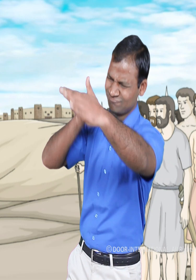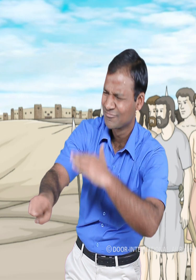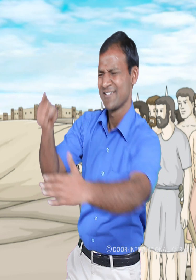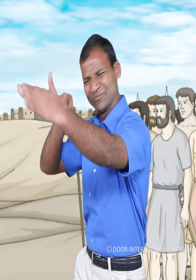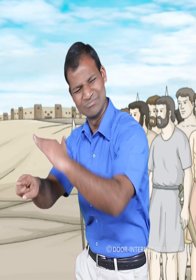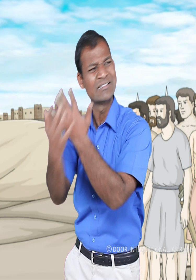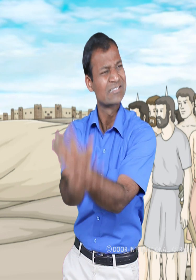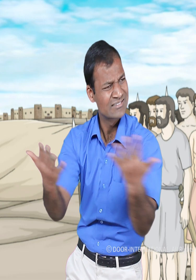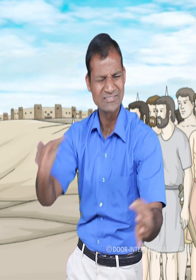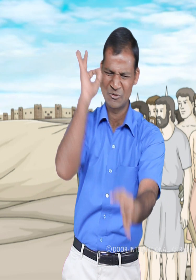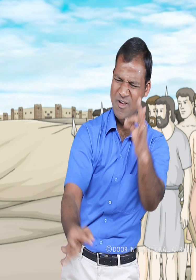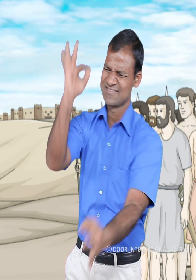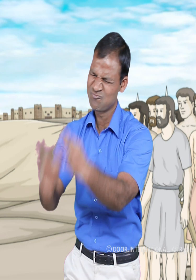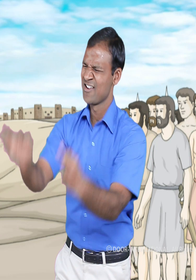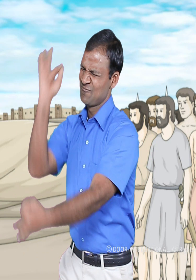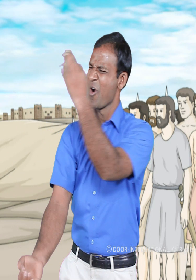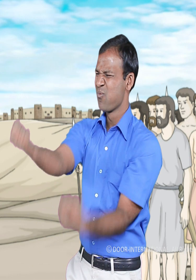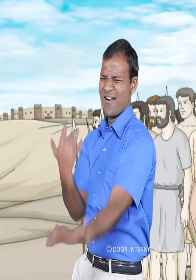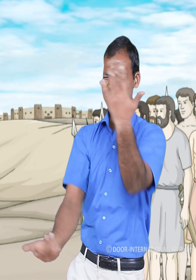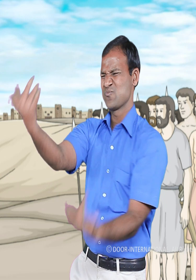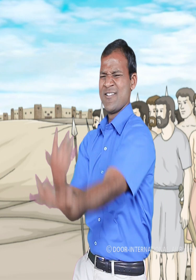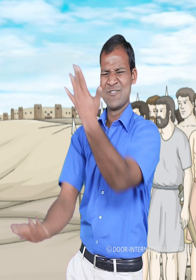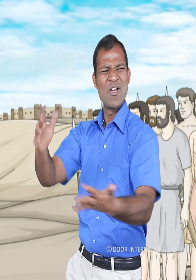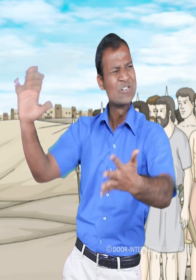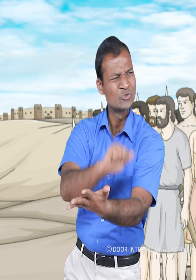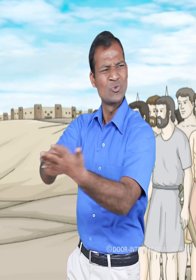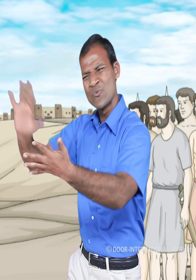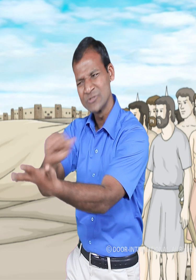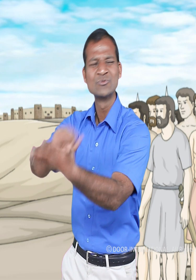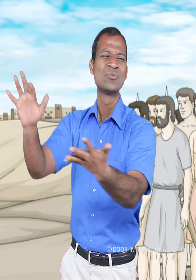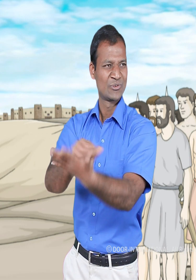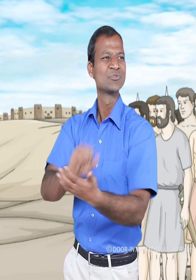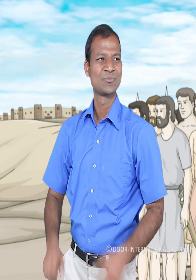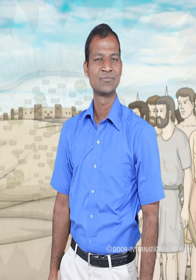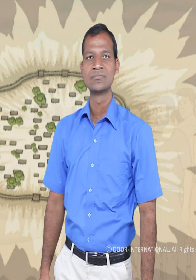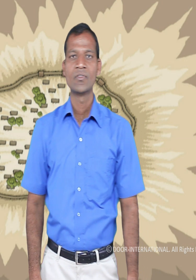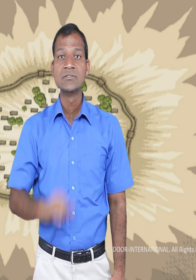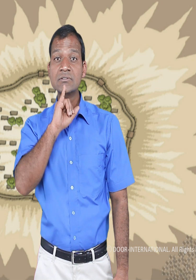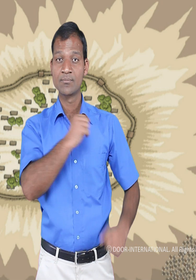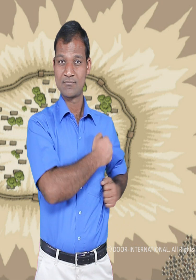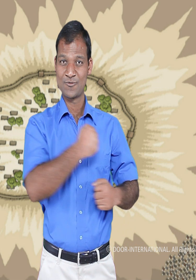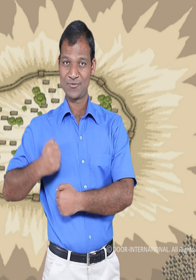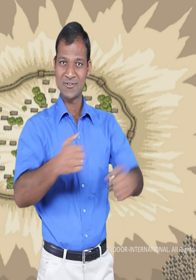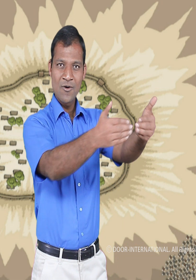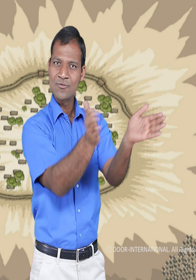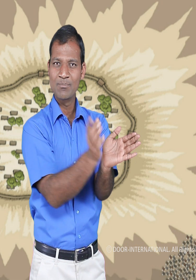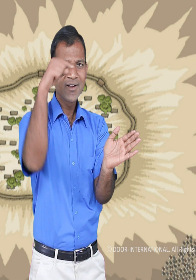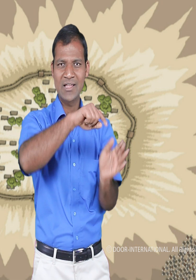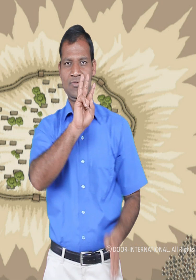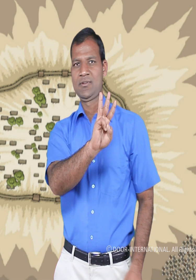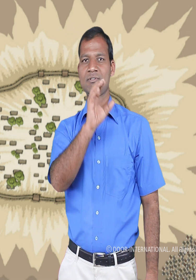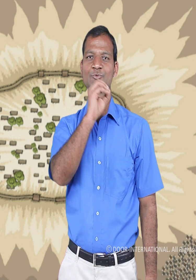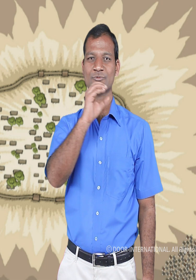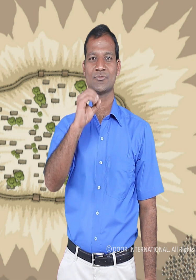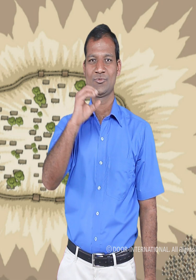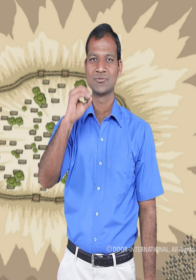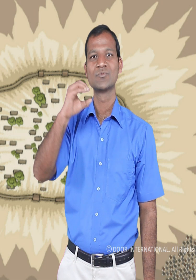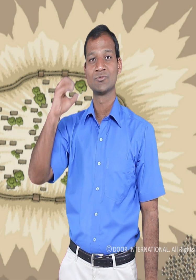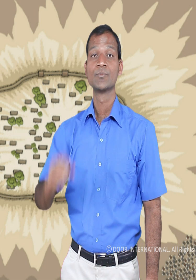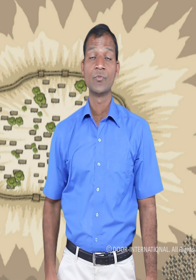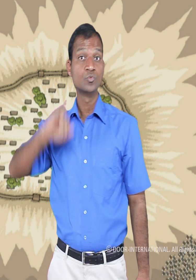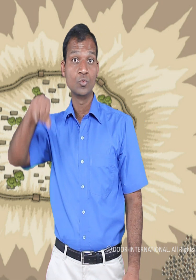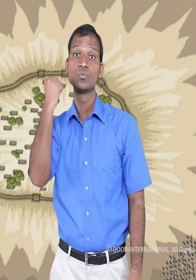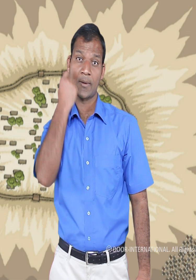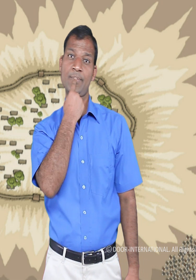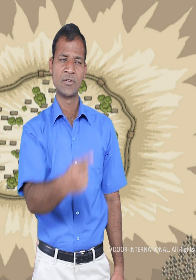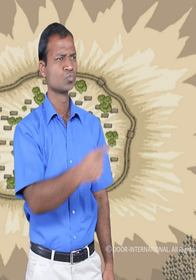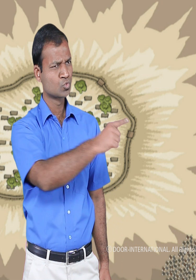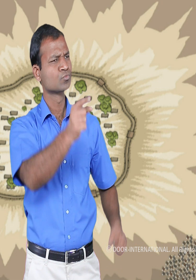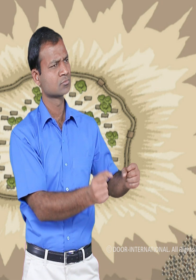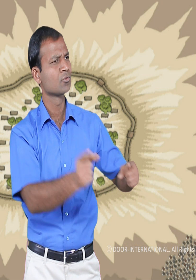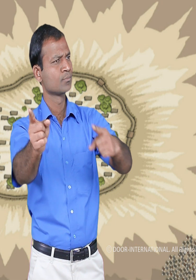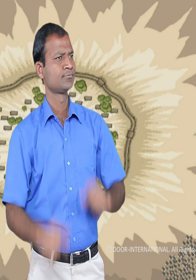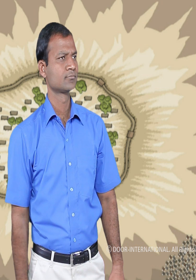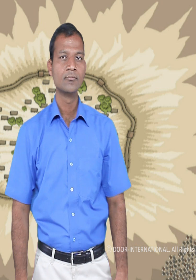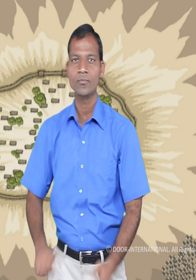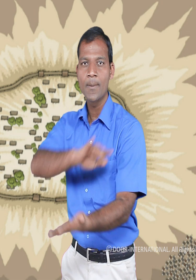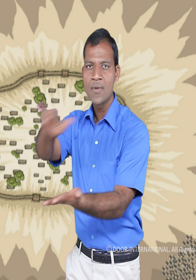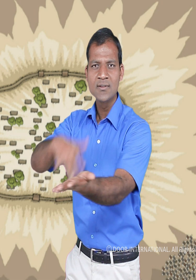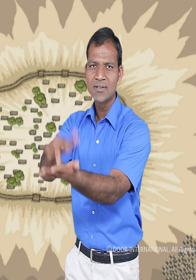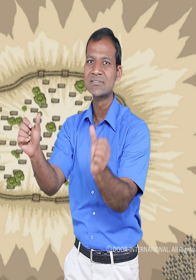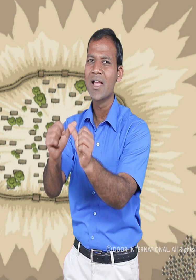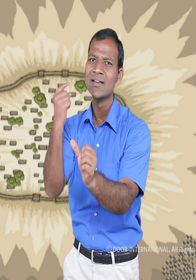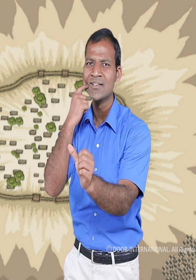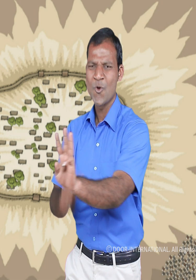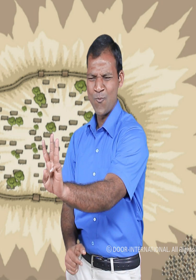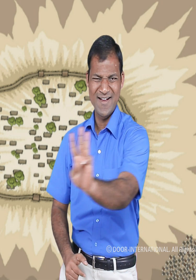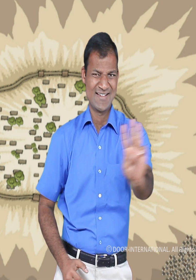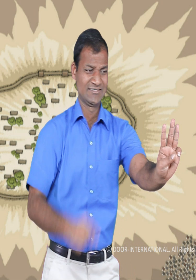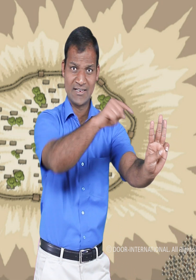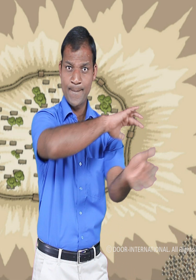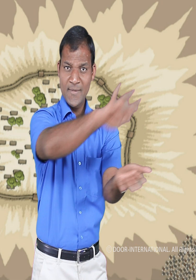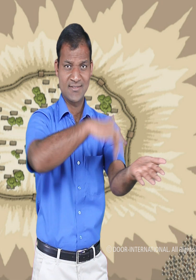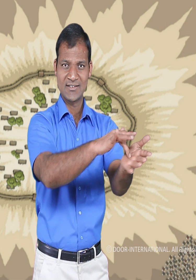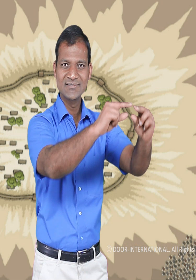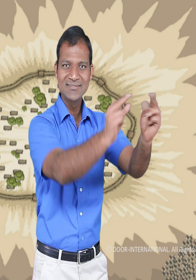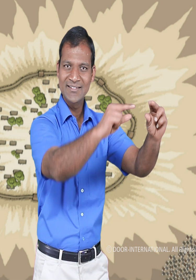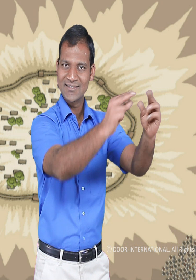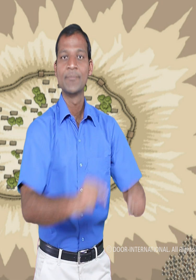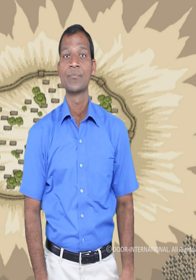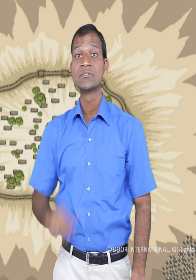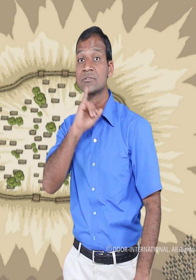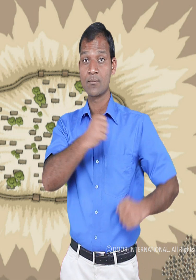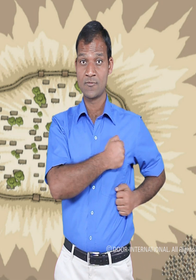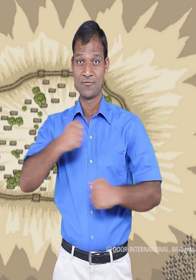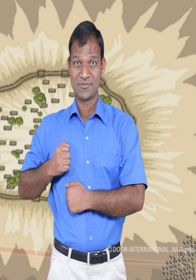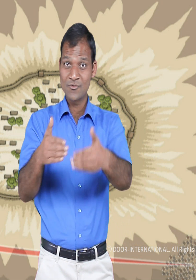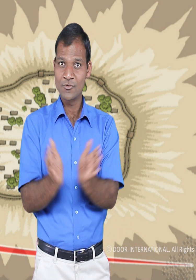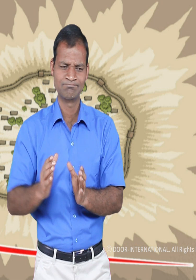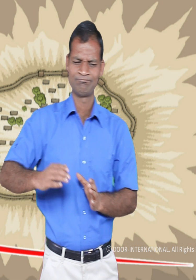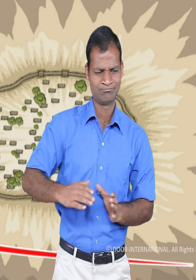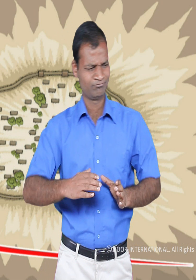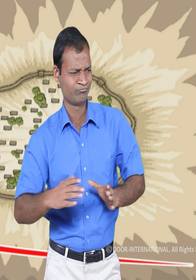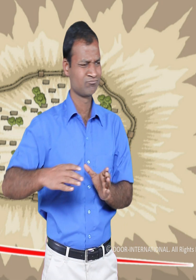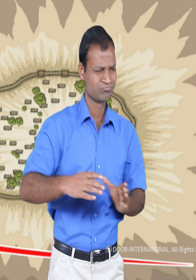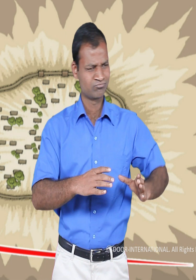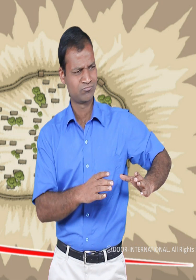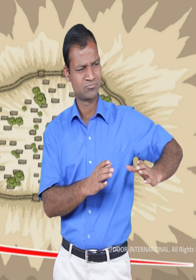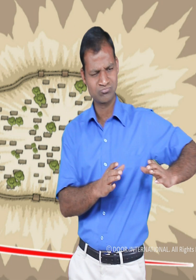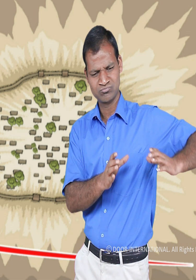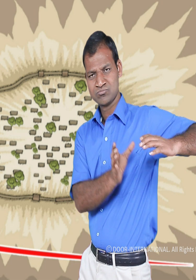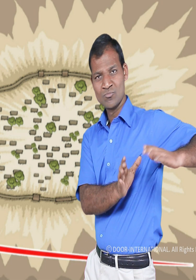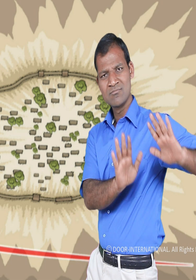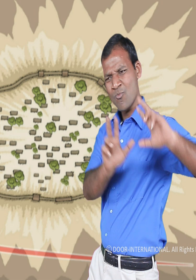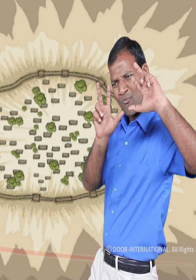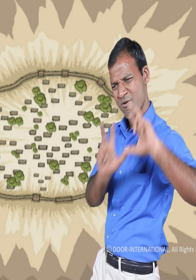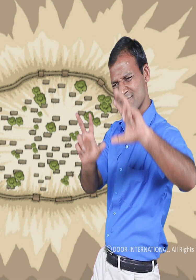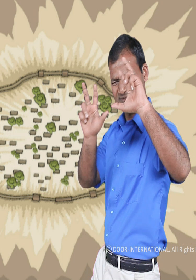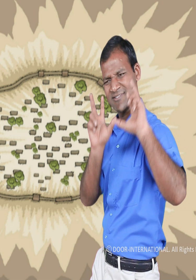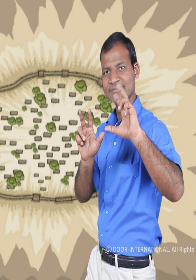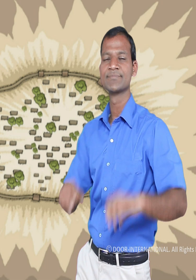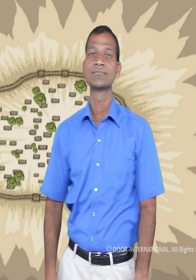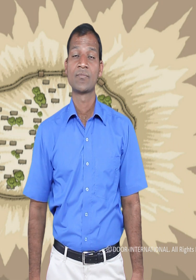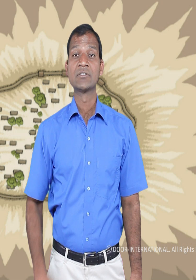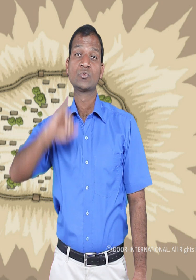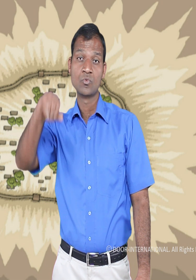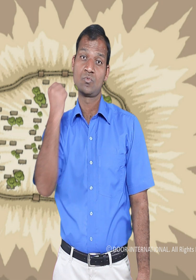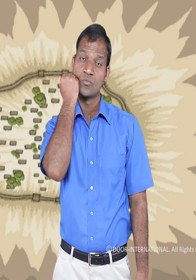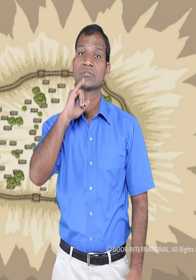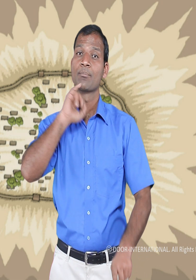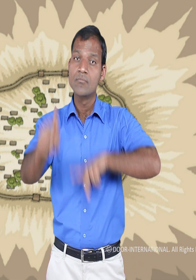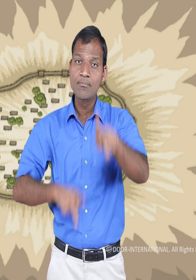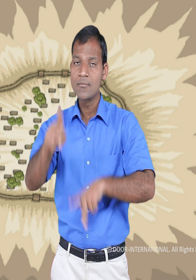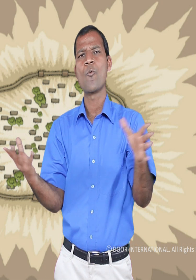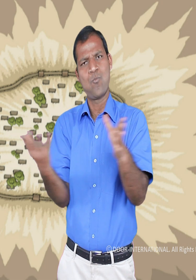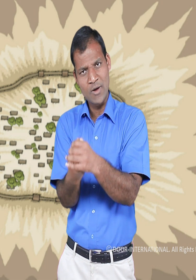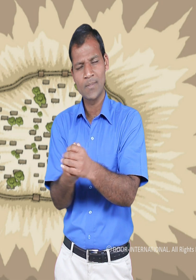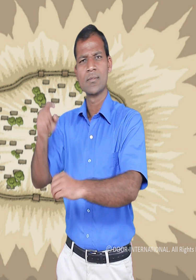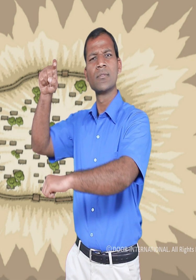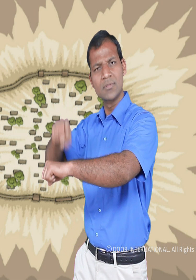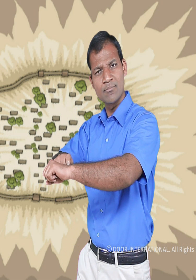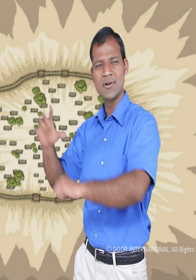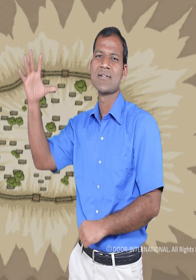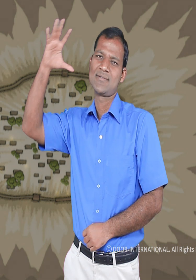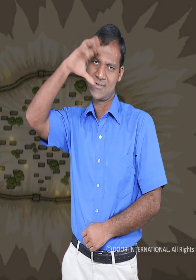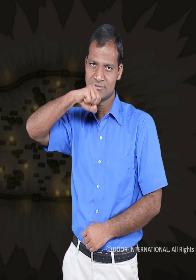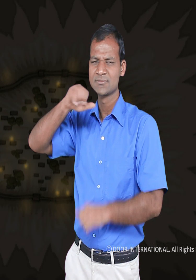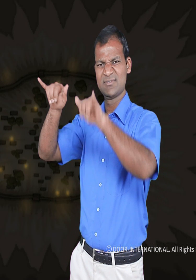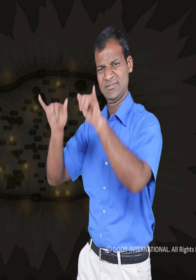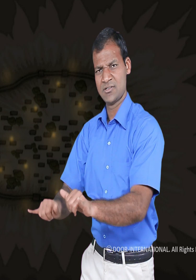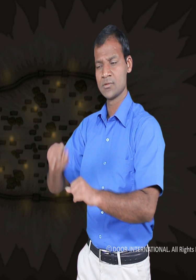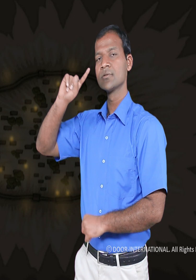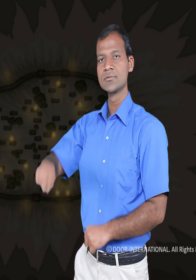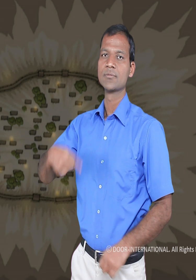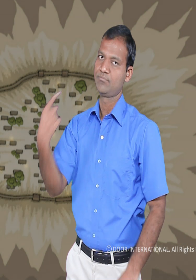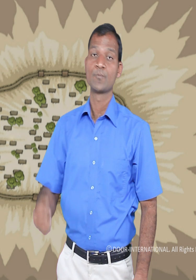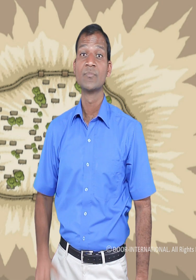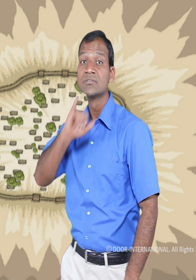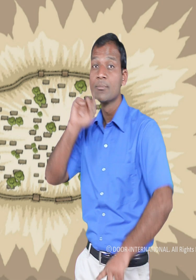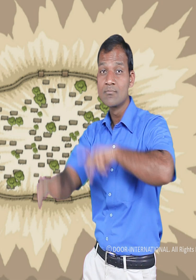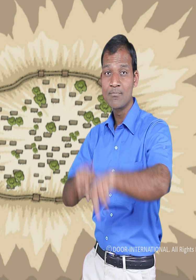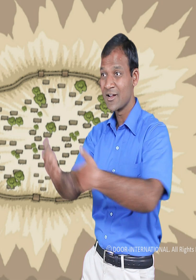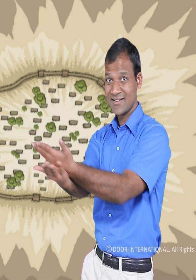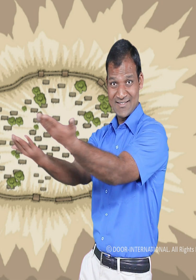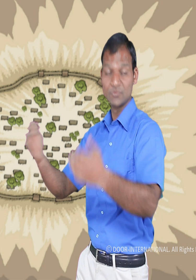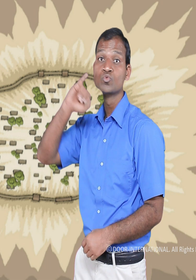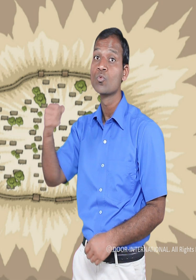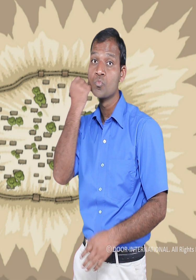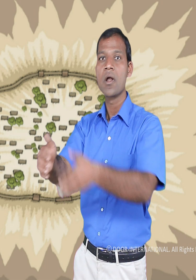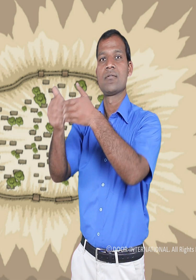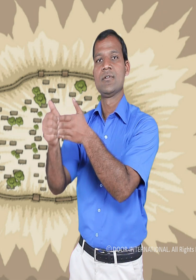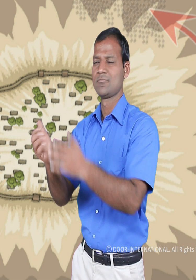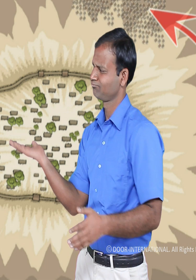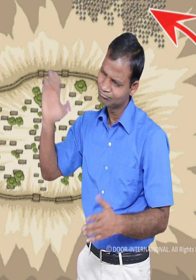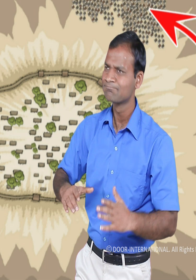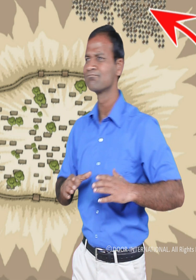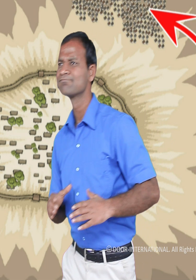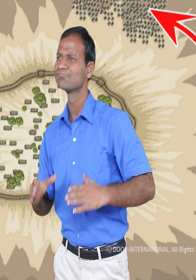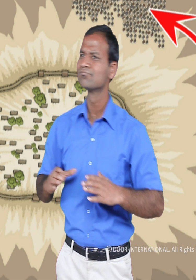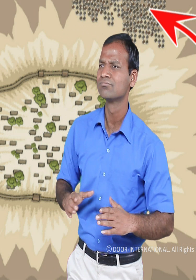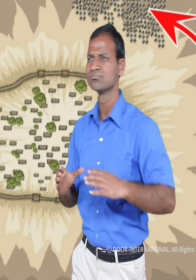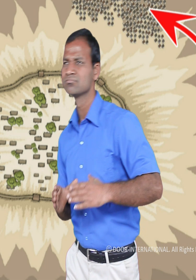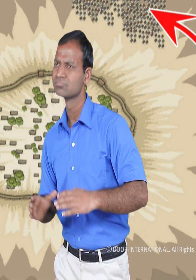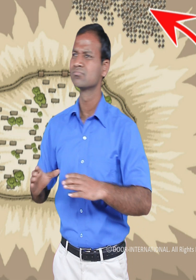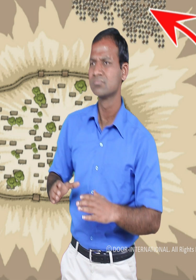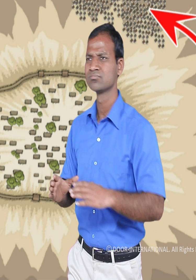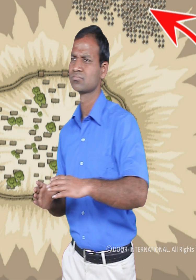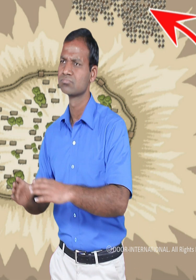See, I have given you orders.” So Joshua sent them out, and they went to the place of ambush and lay in wait between Bethel and Ai, to the west of Ai. But Joshua spent that night among the people.